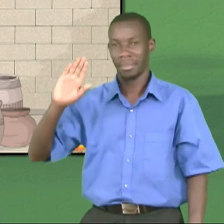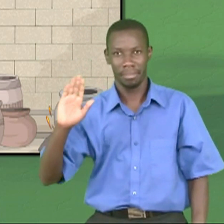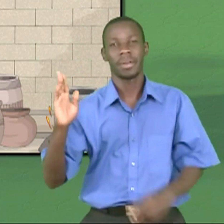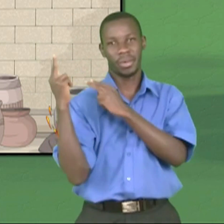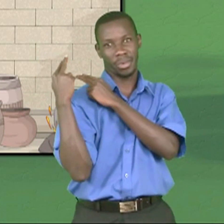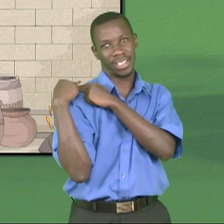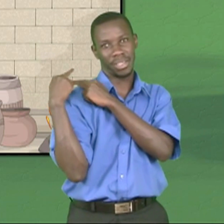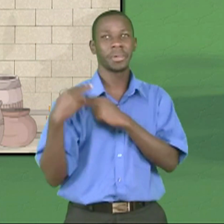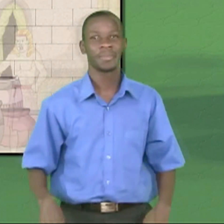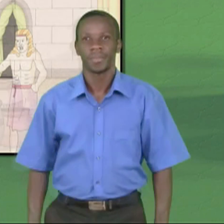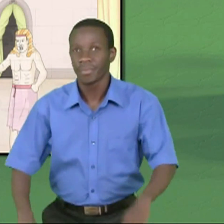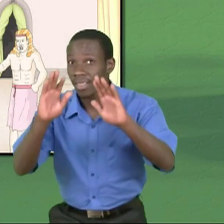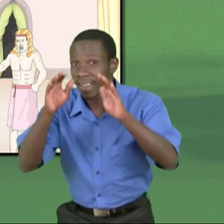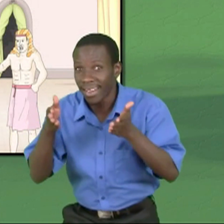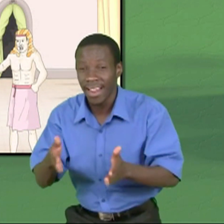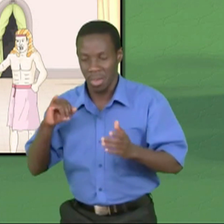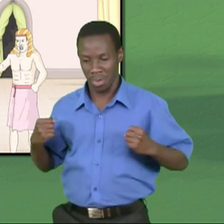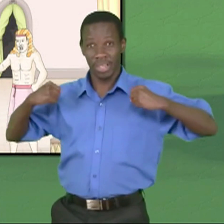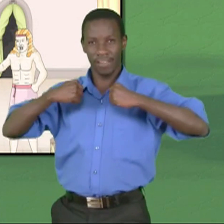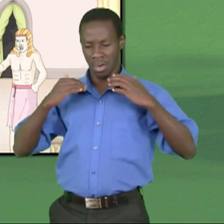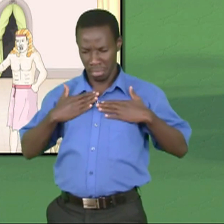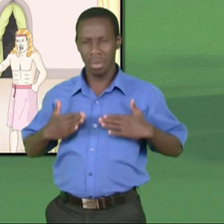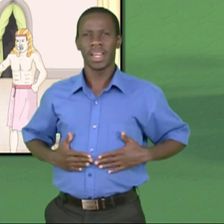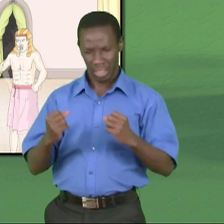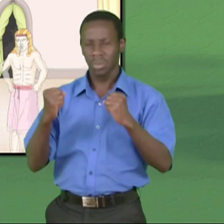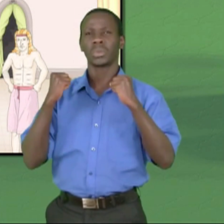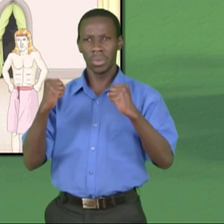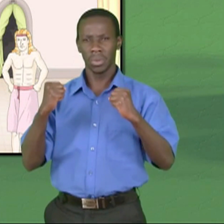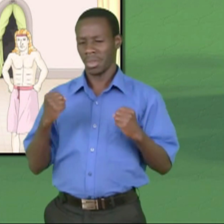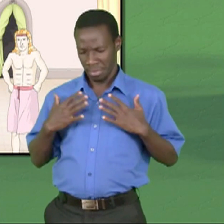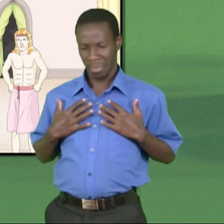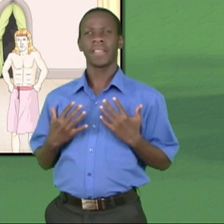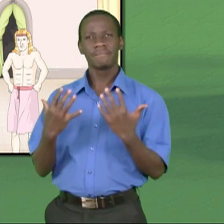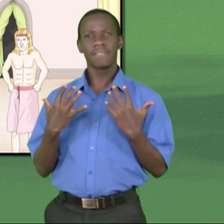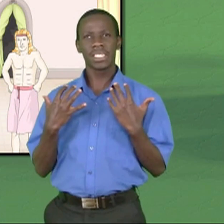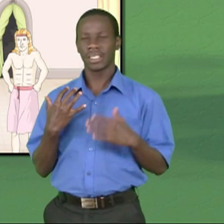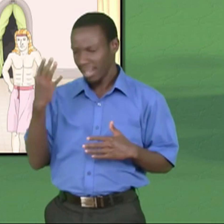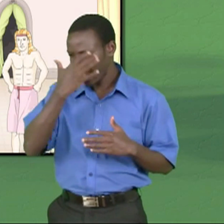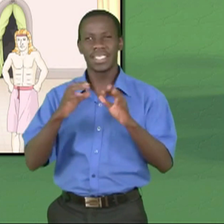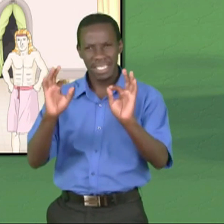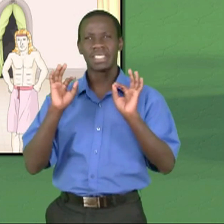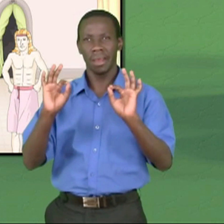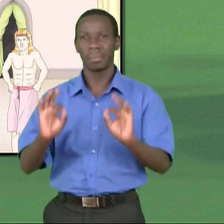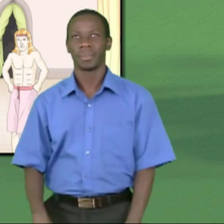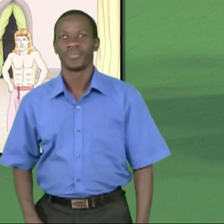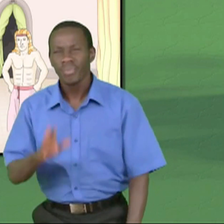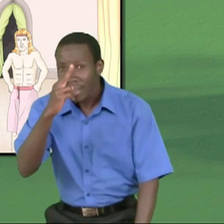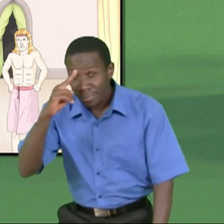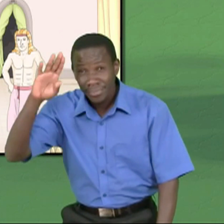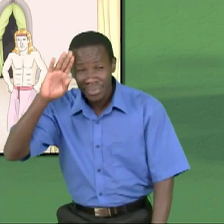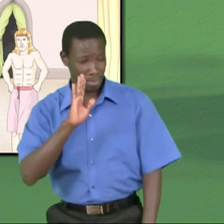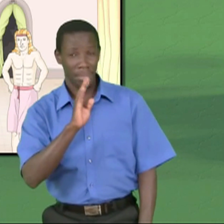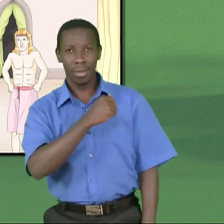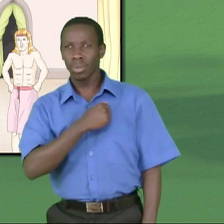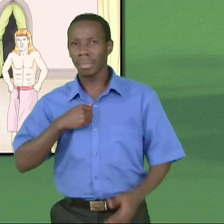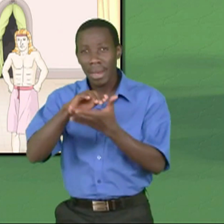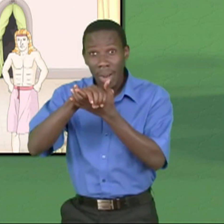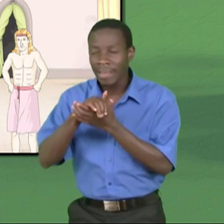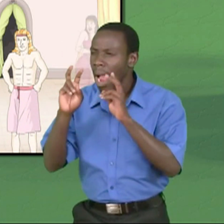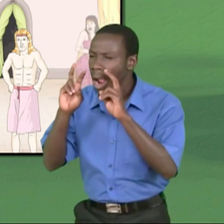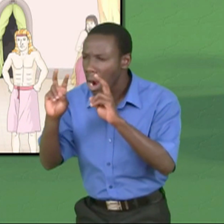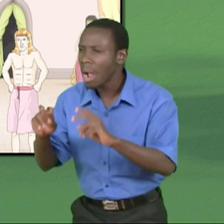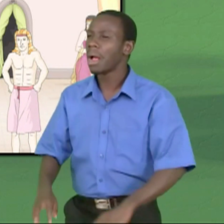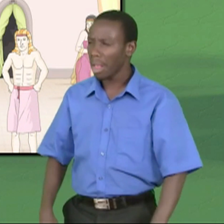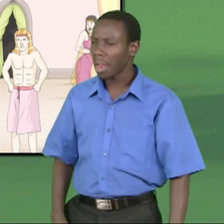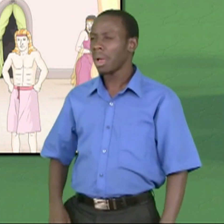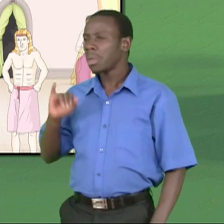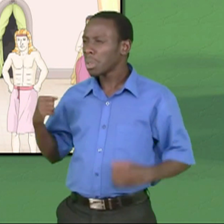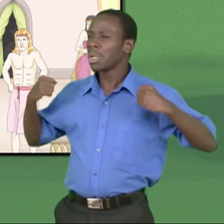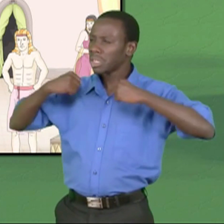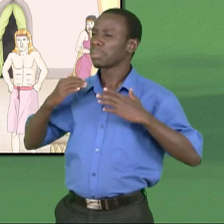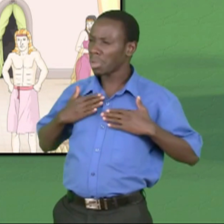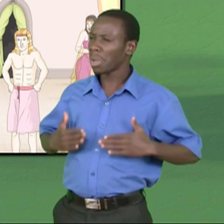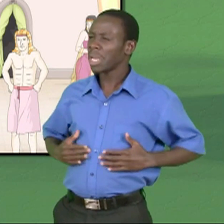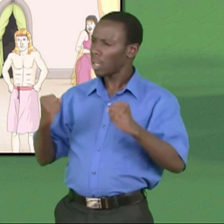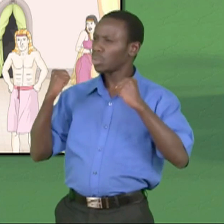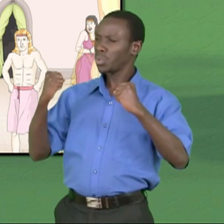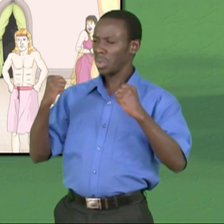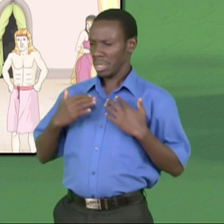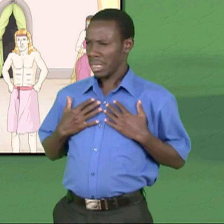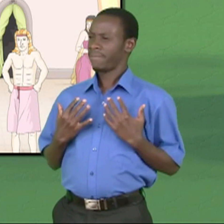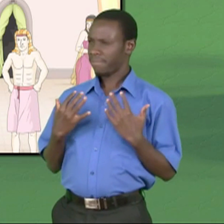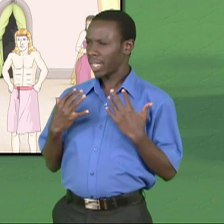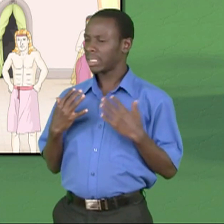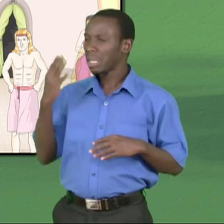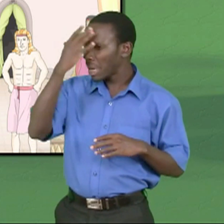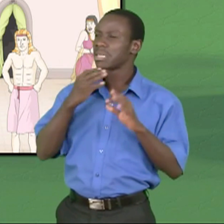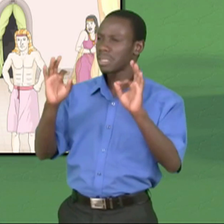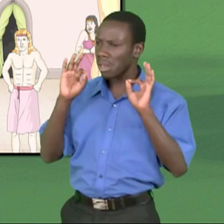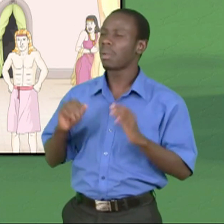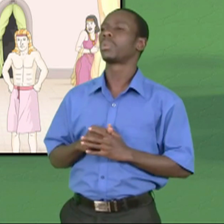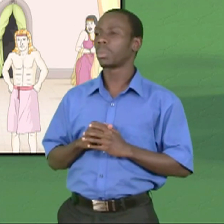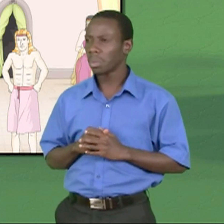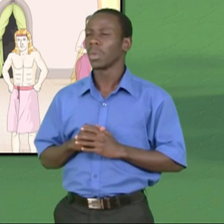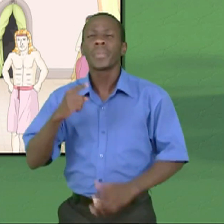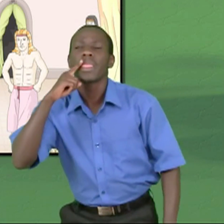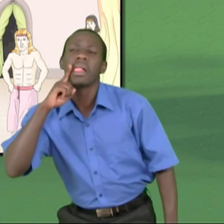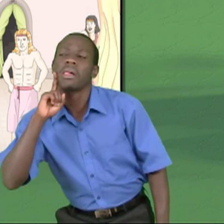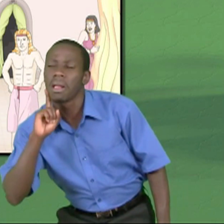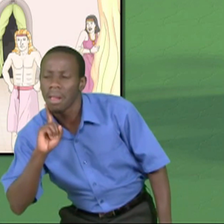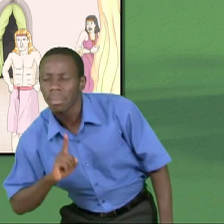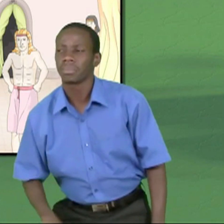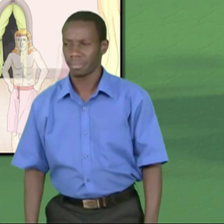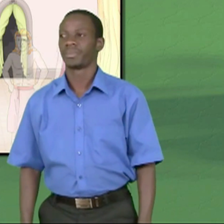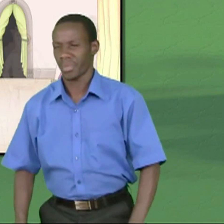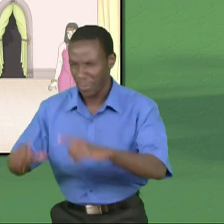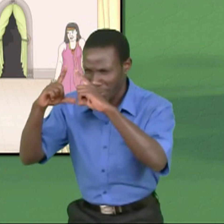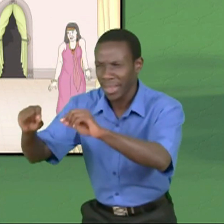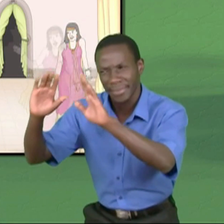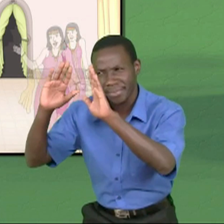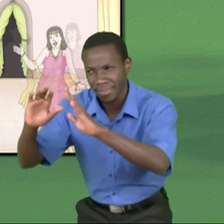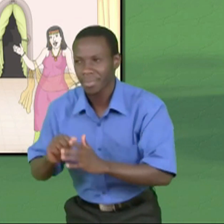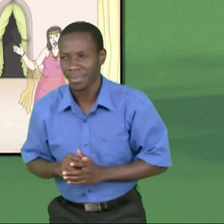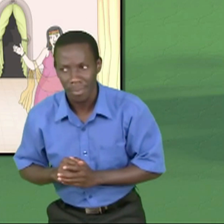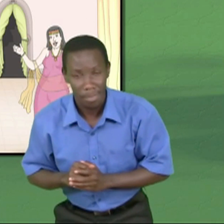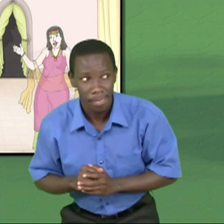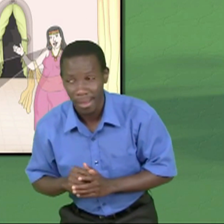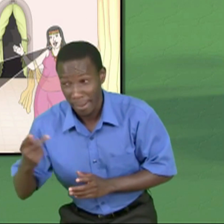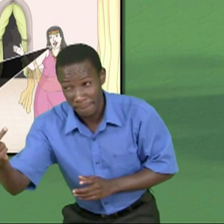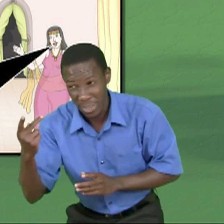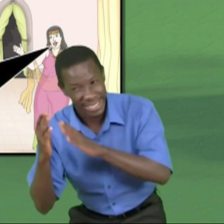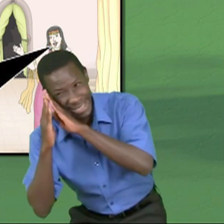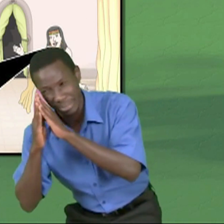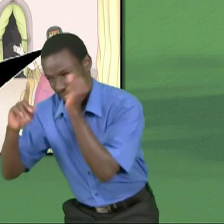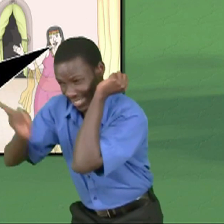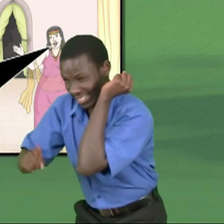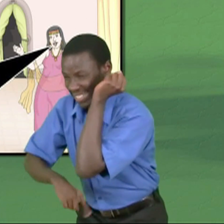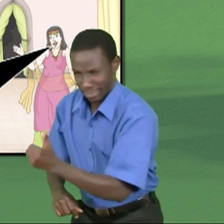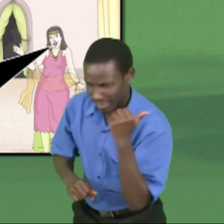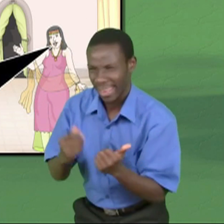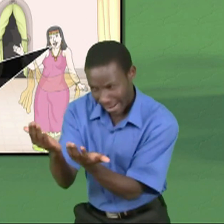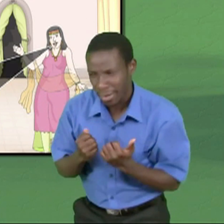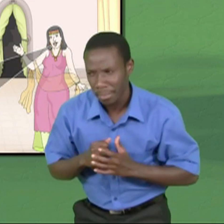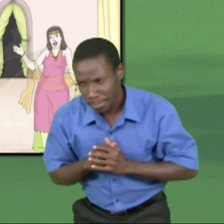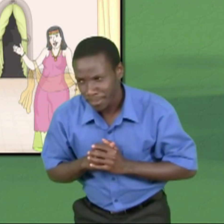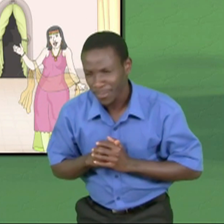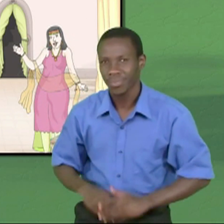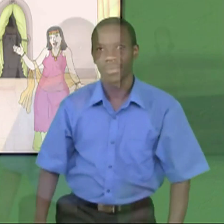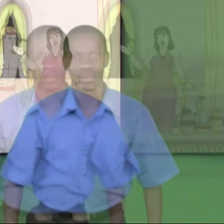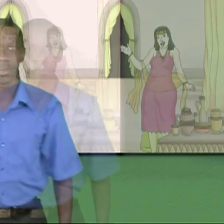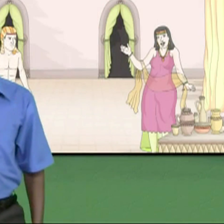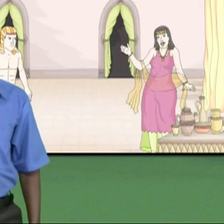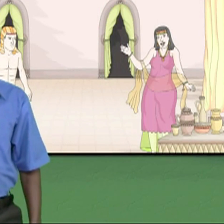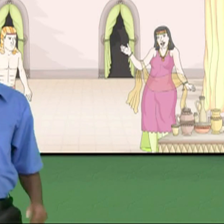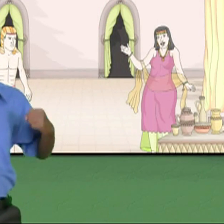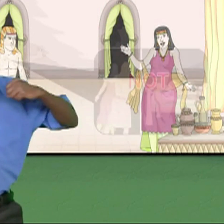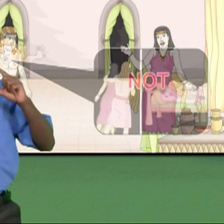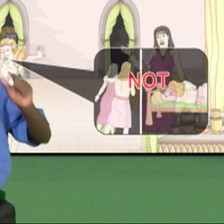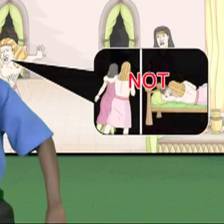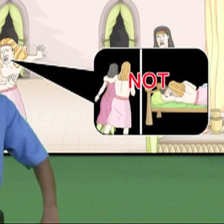Now Joseph was well-built and handsome, and after some time his master’s wife cast her eyes upon Joseph and said, “Sleep with me.”